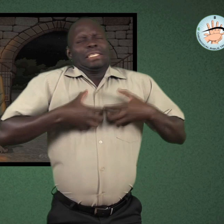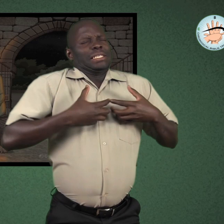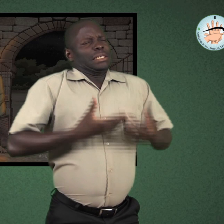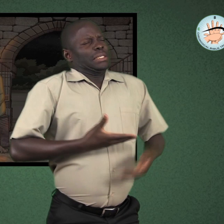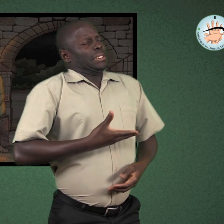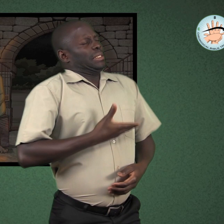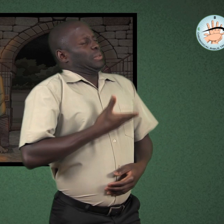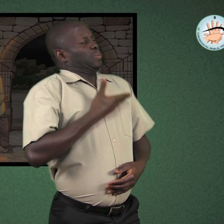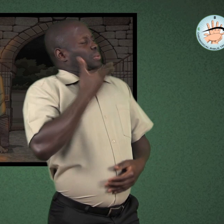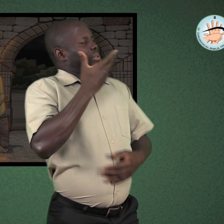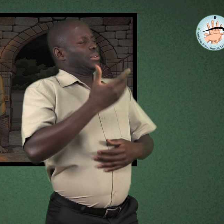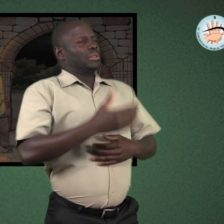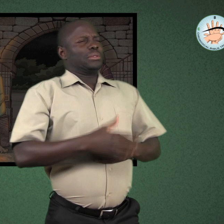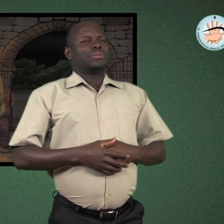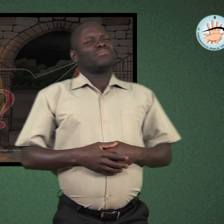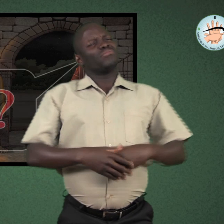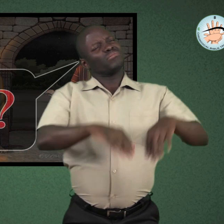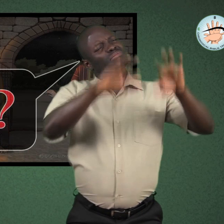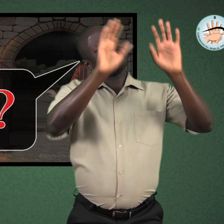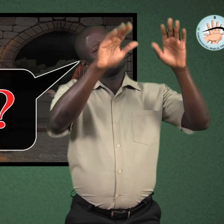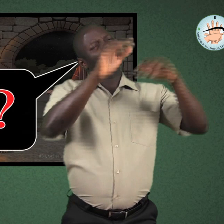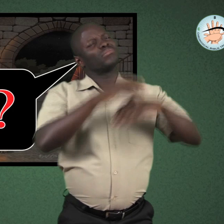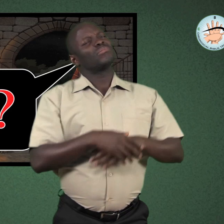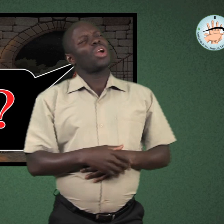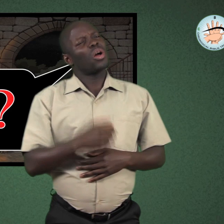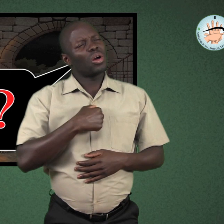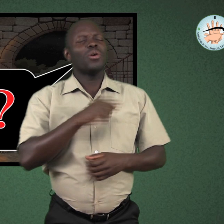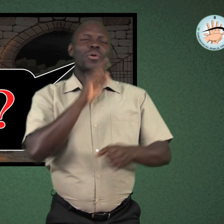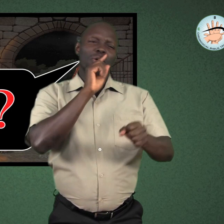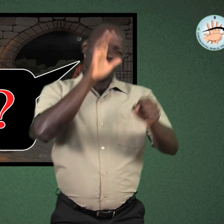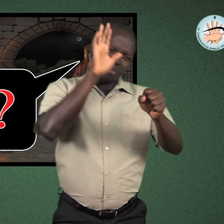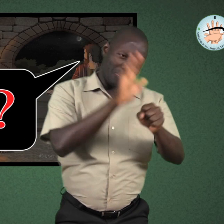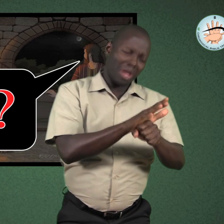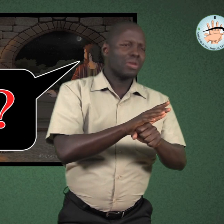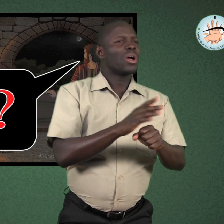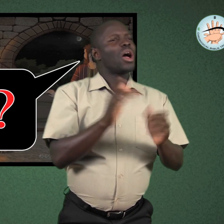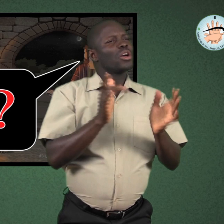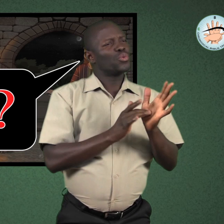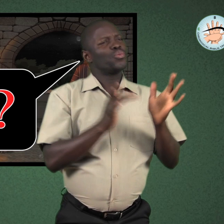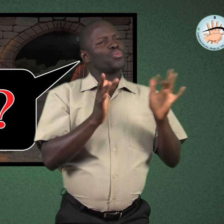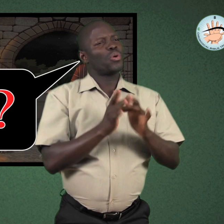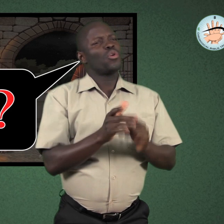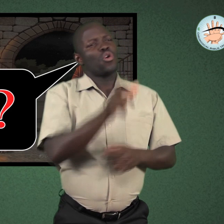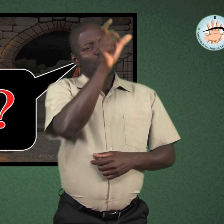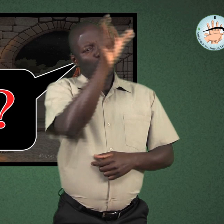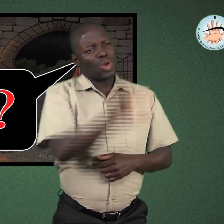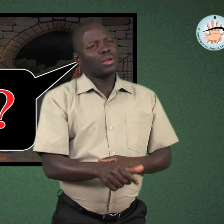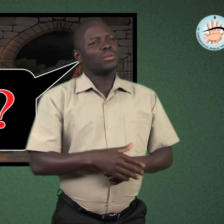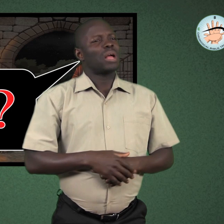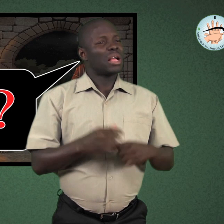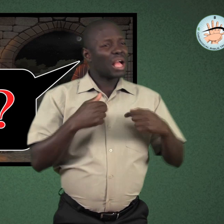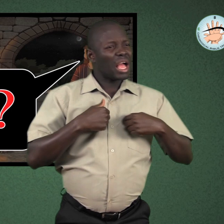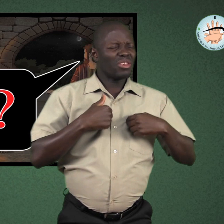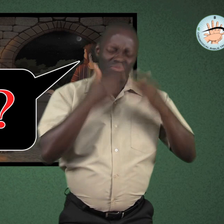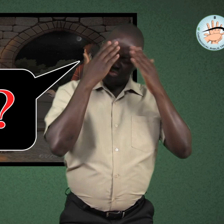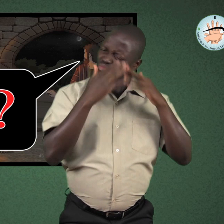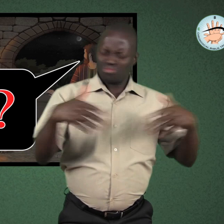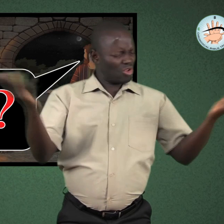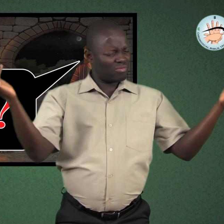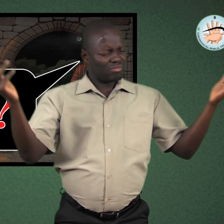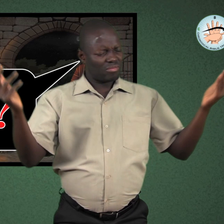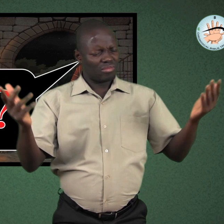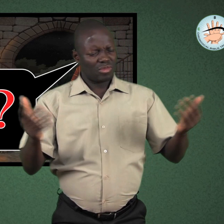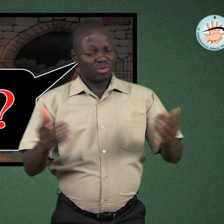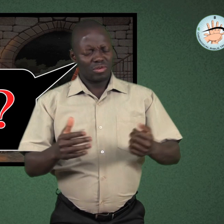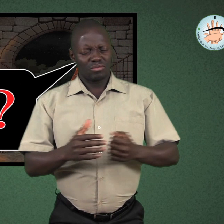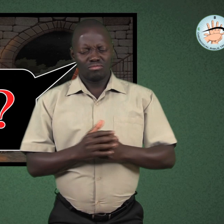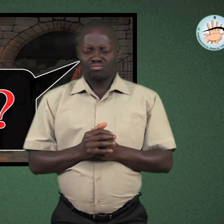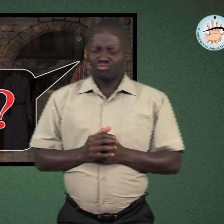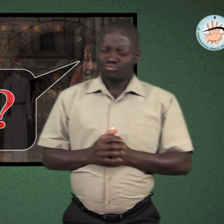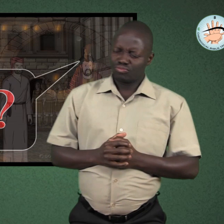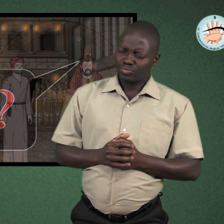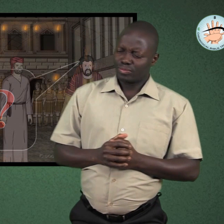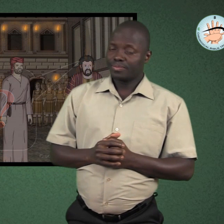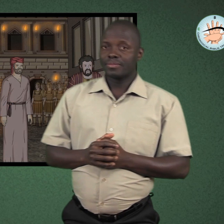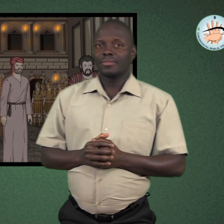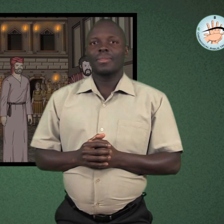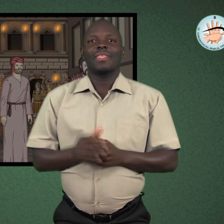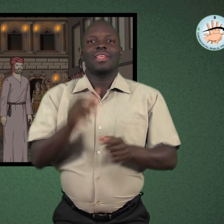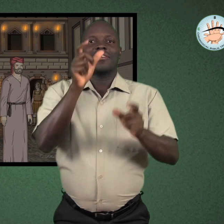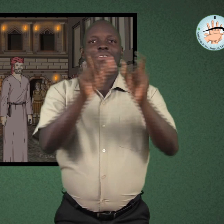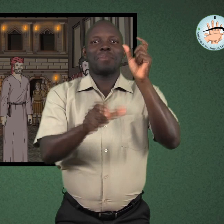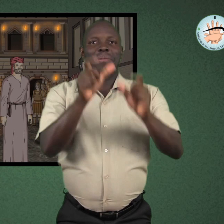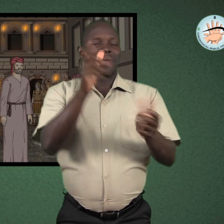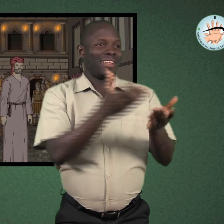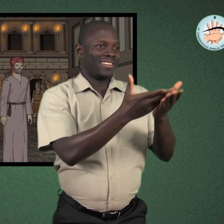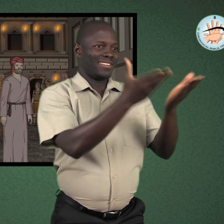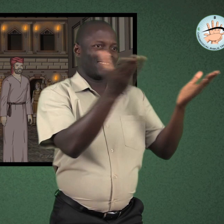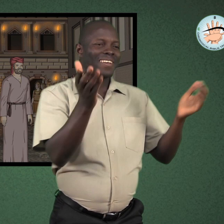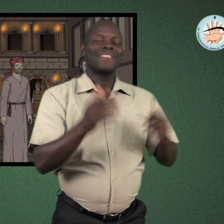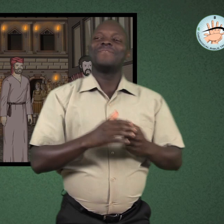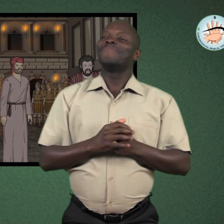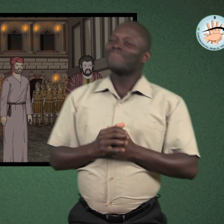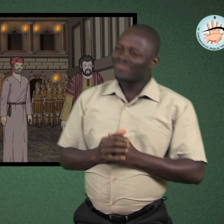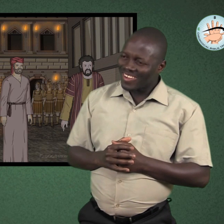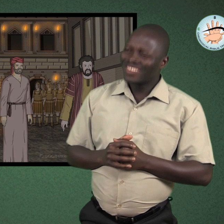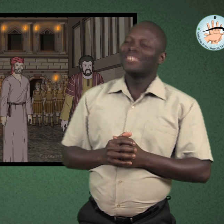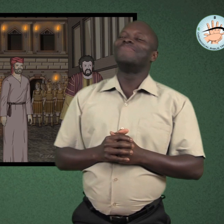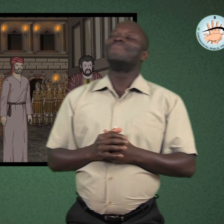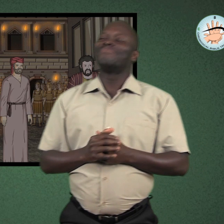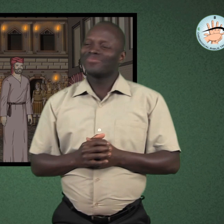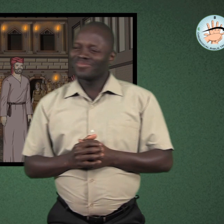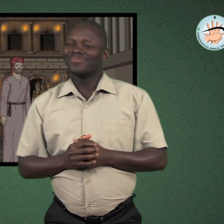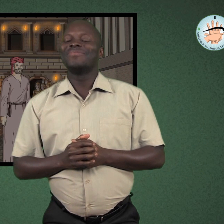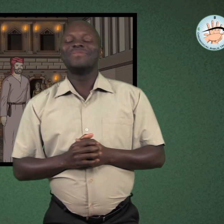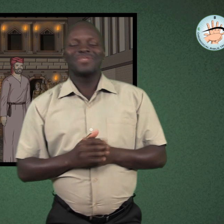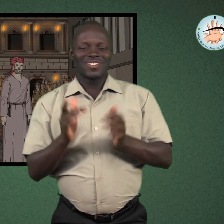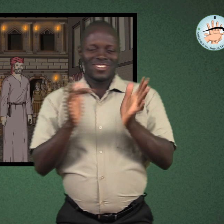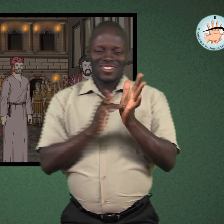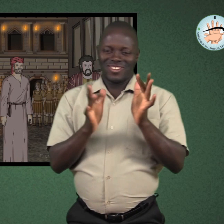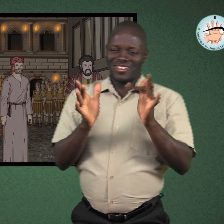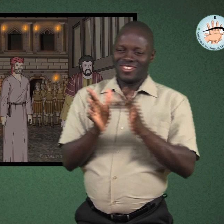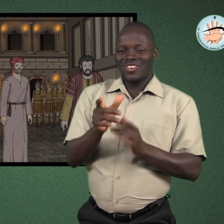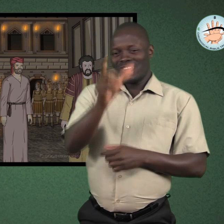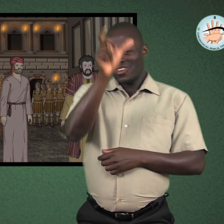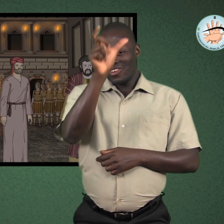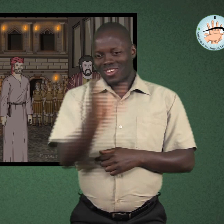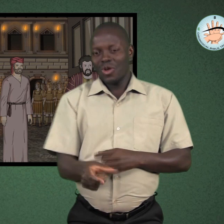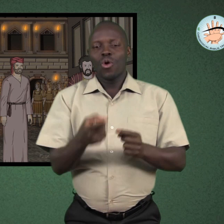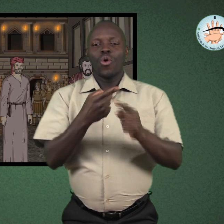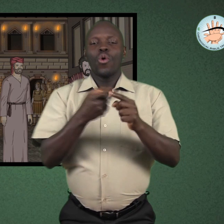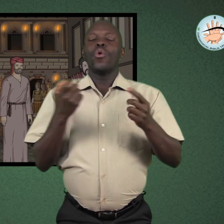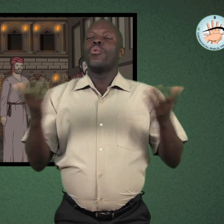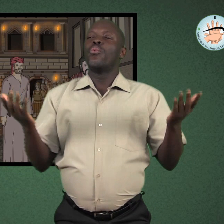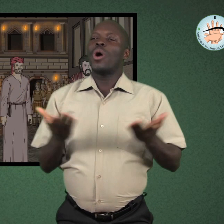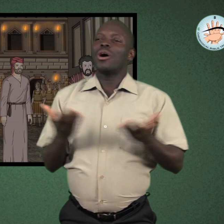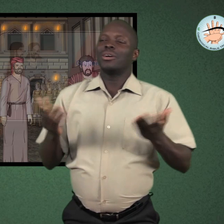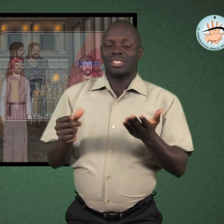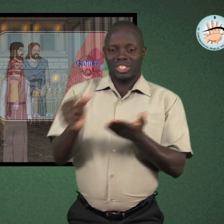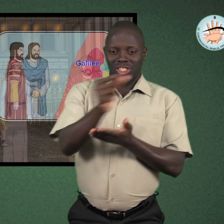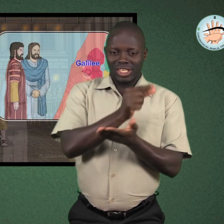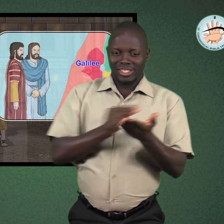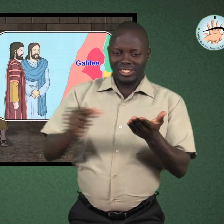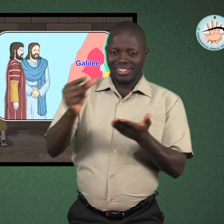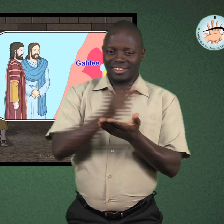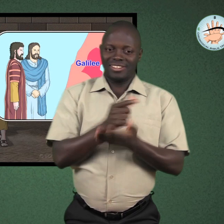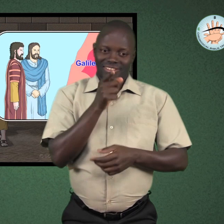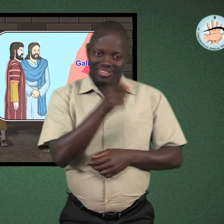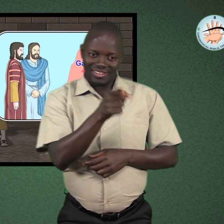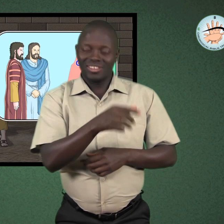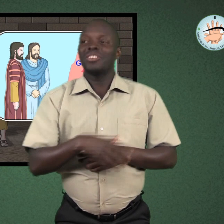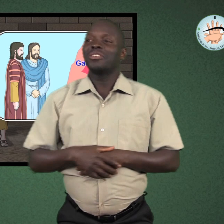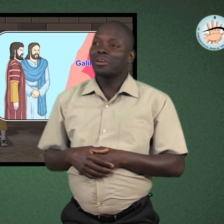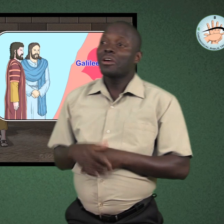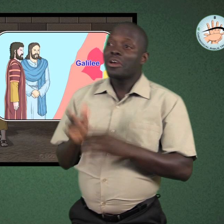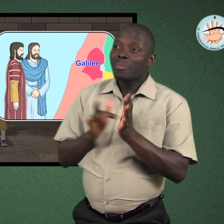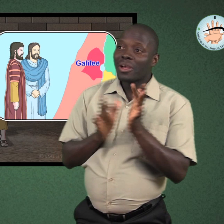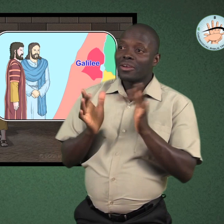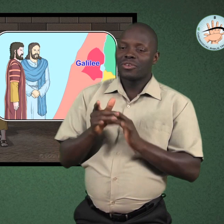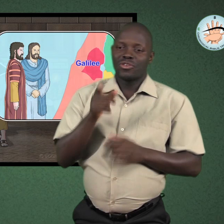And again he denied it with an oath: “I do not know the man!” After a little while, those standing nearby came up to Peter.